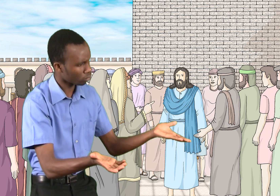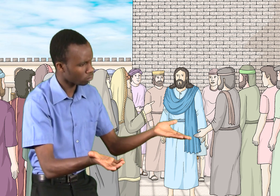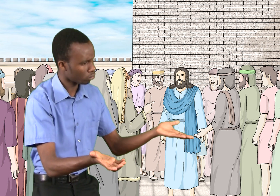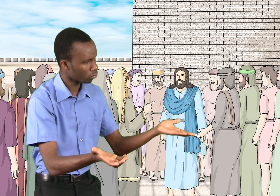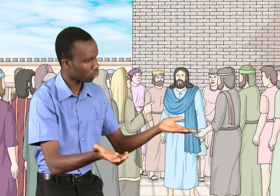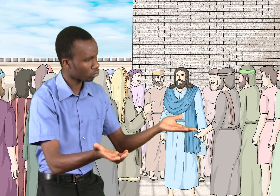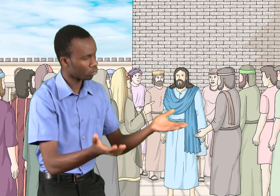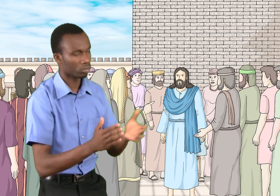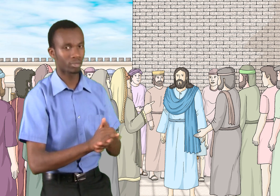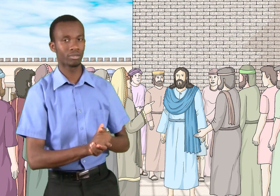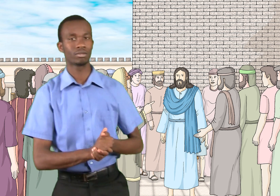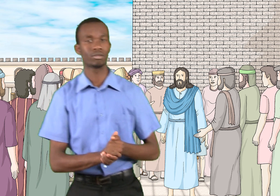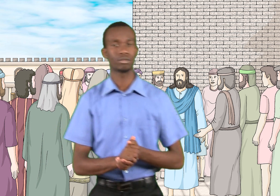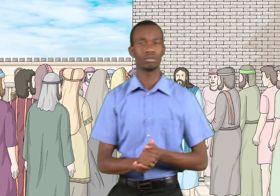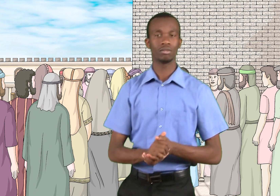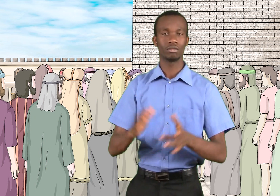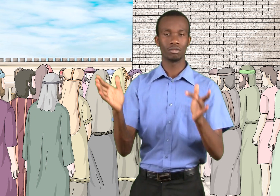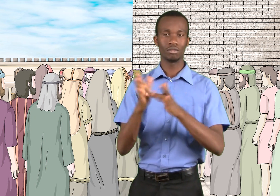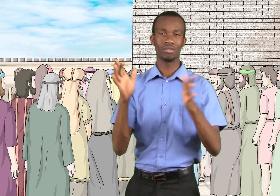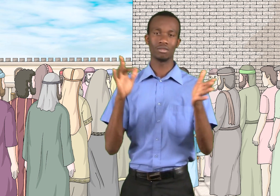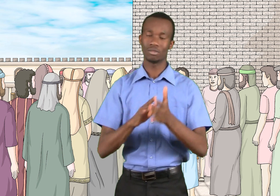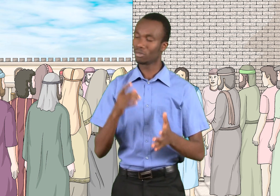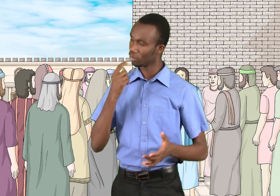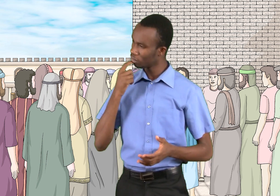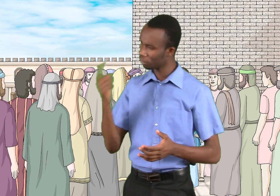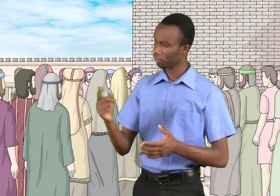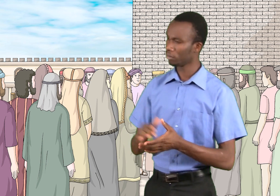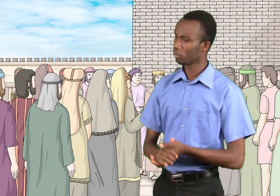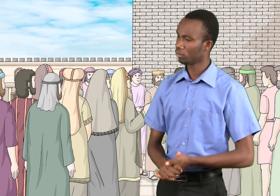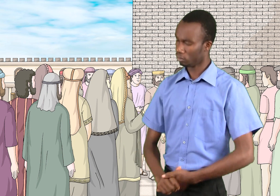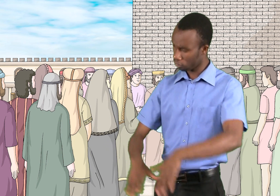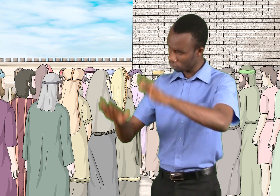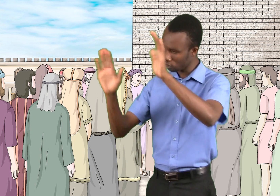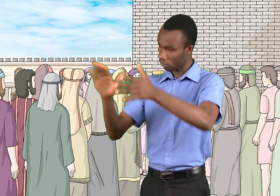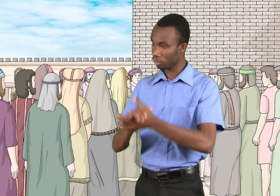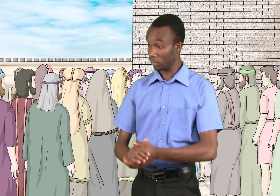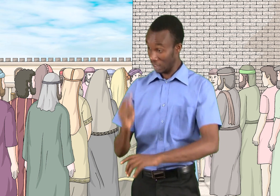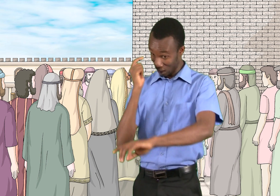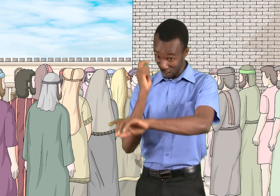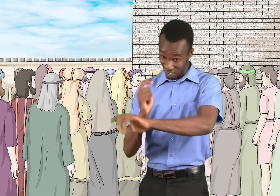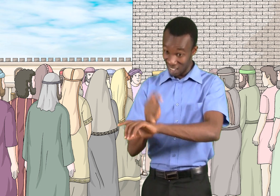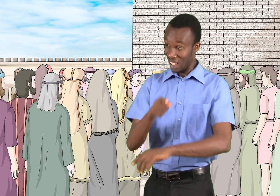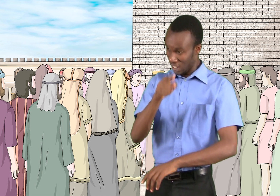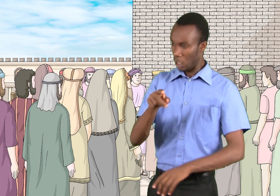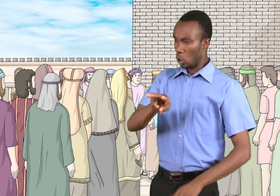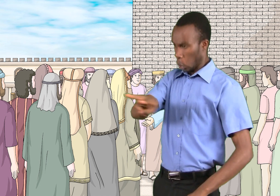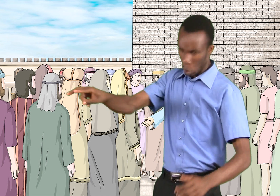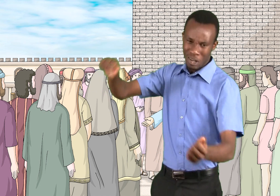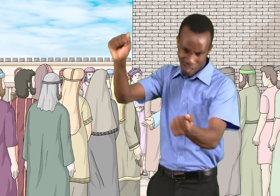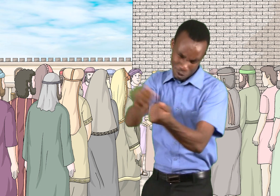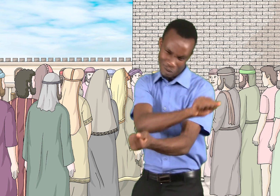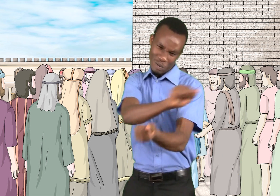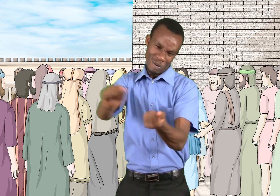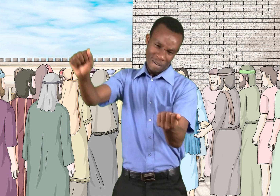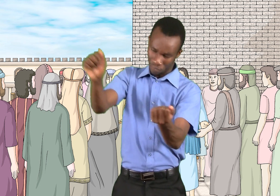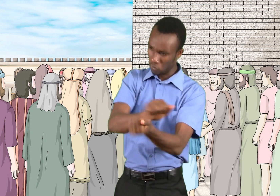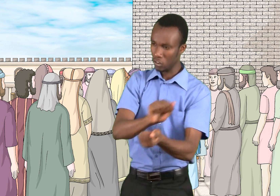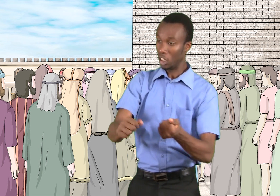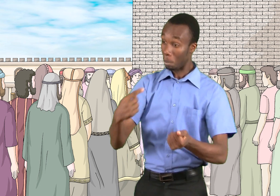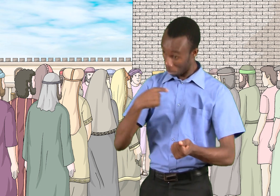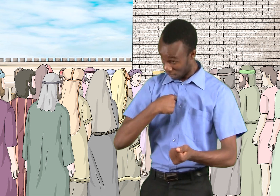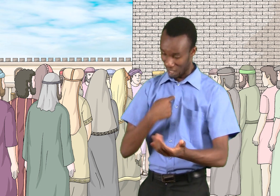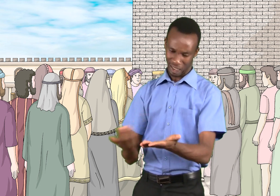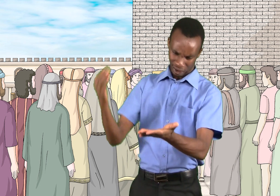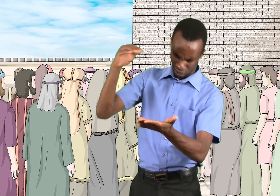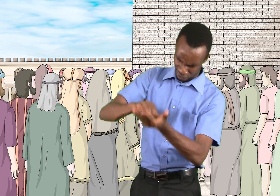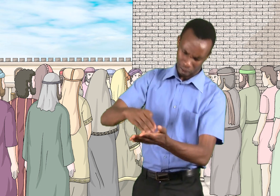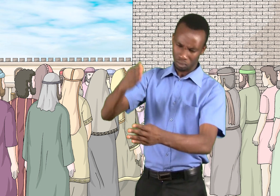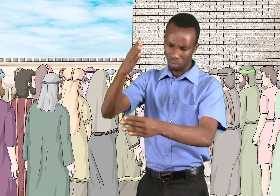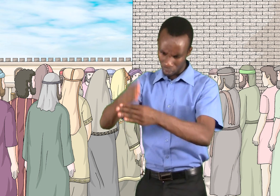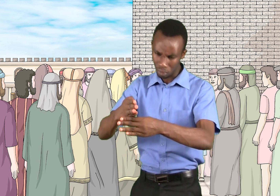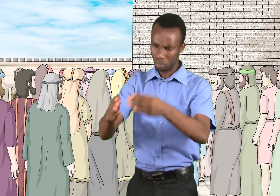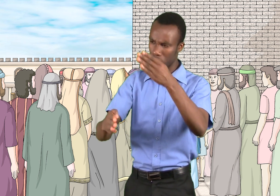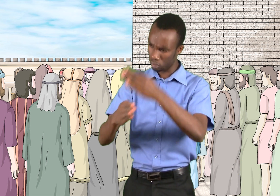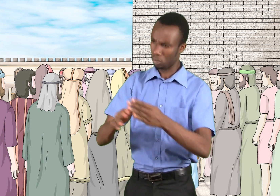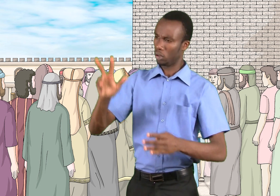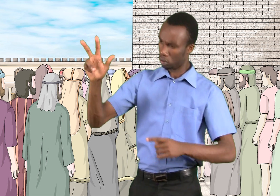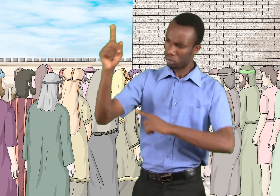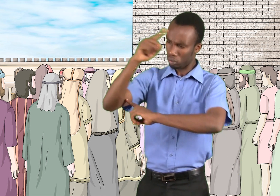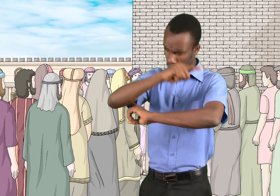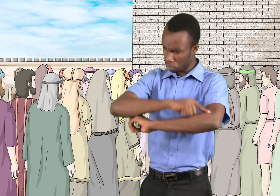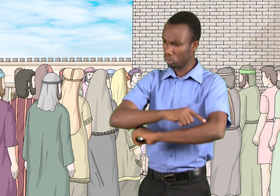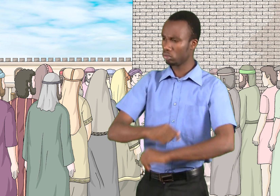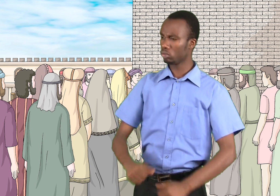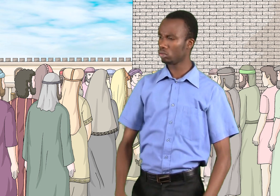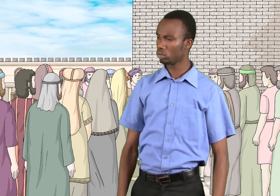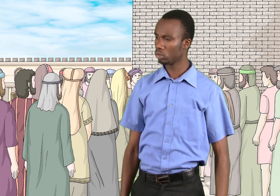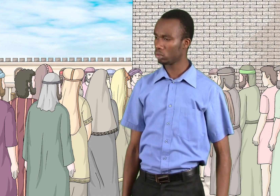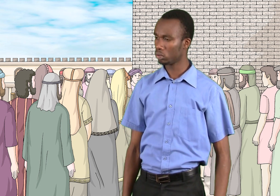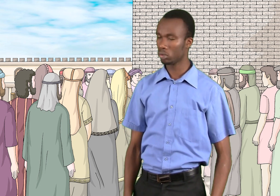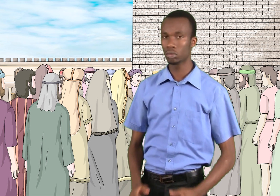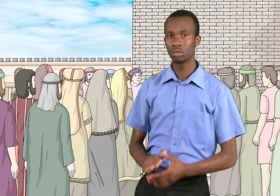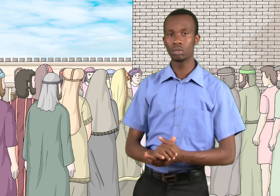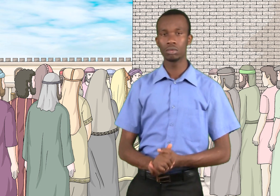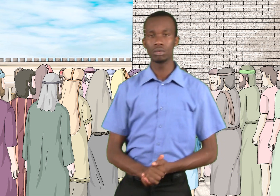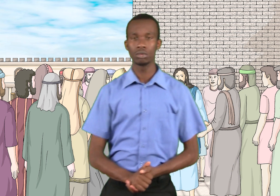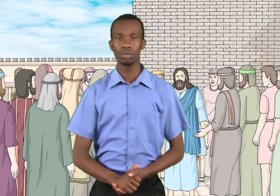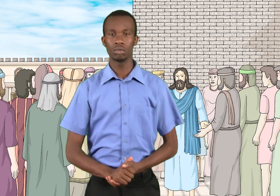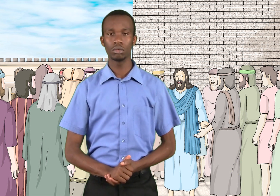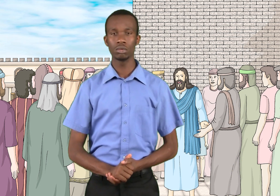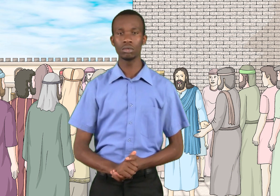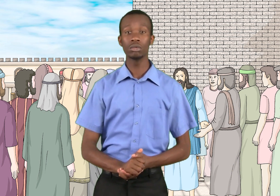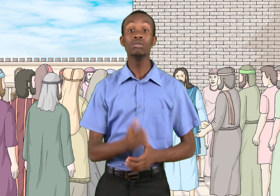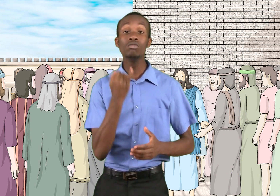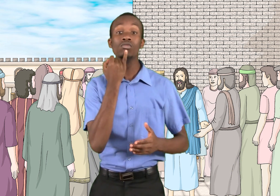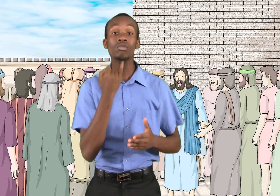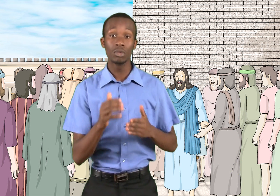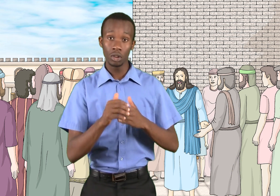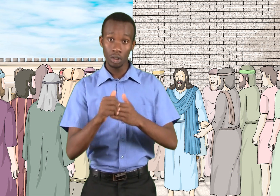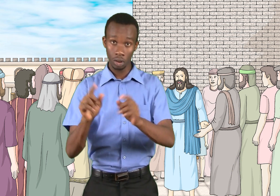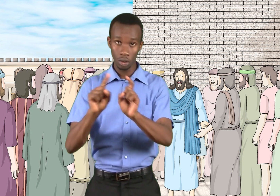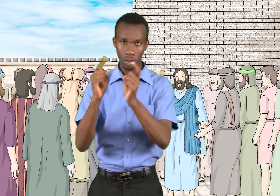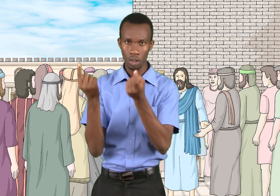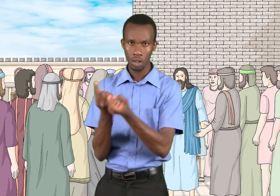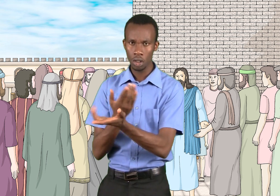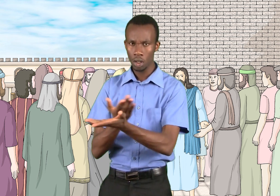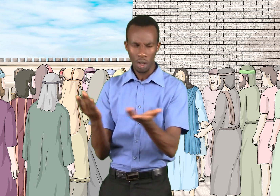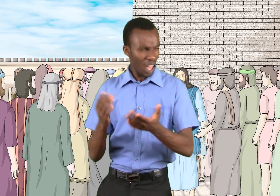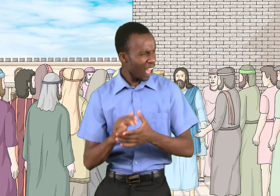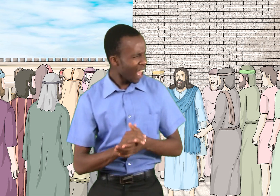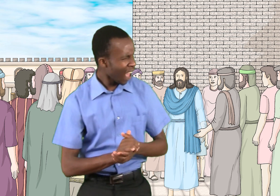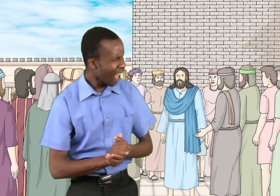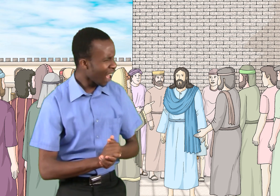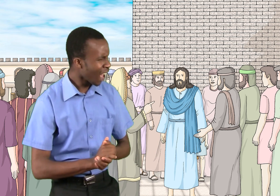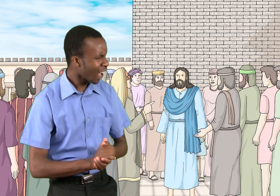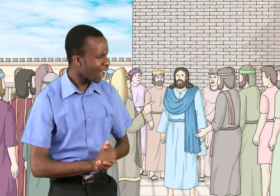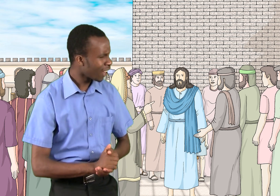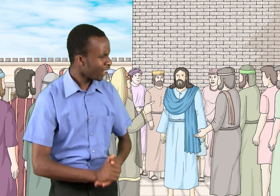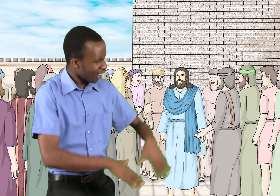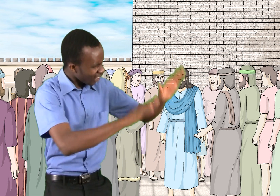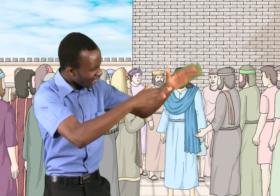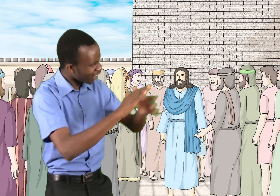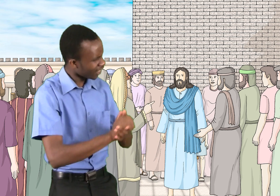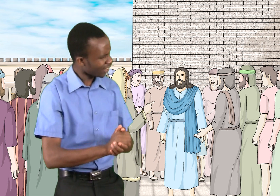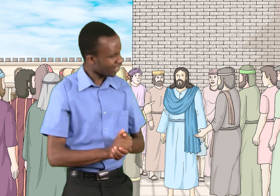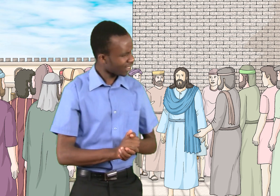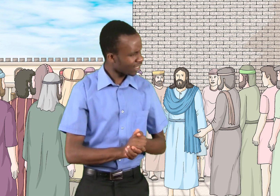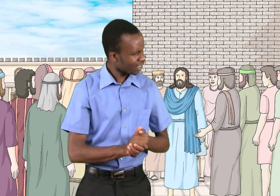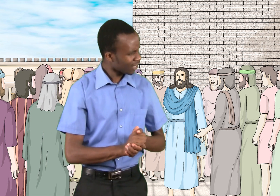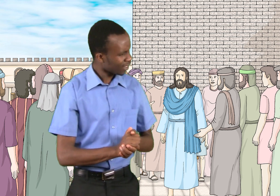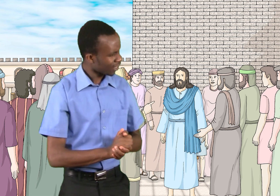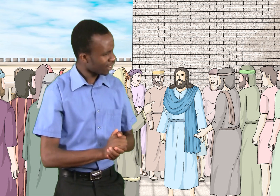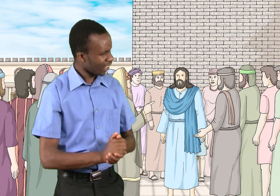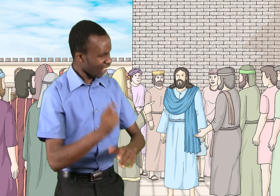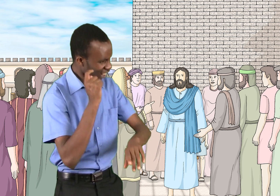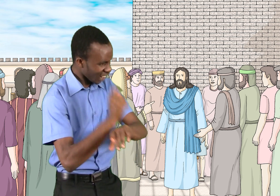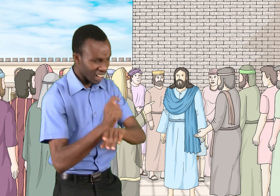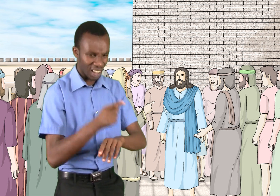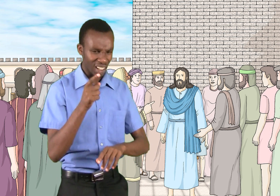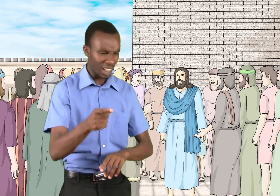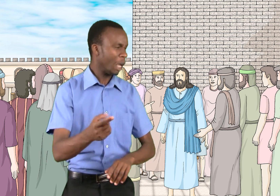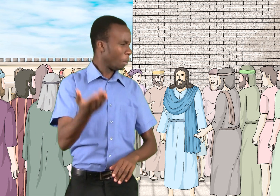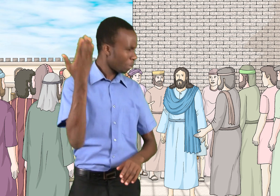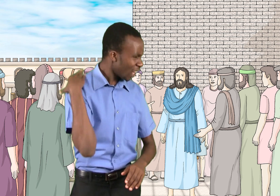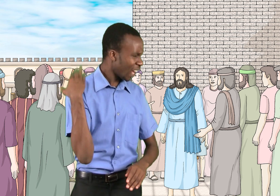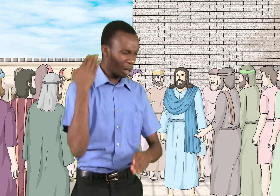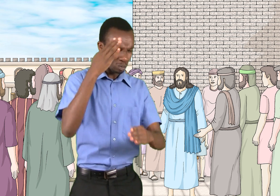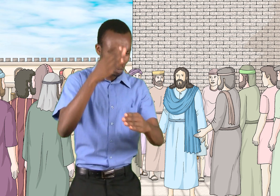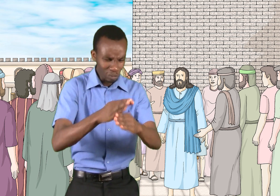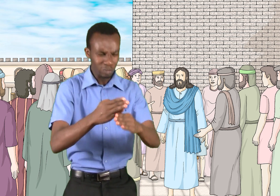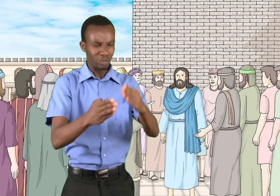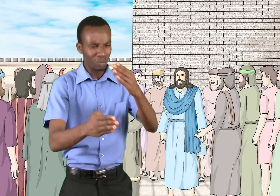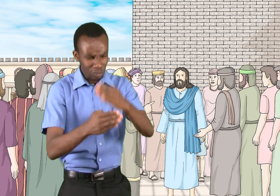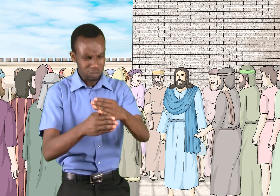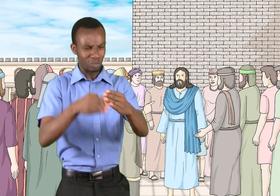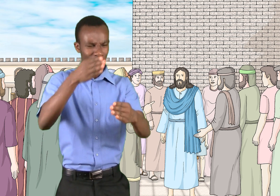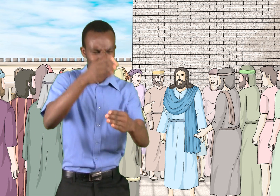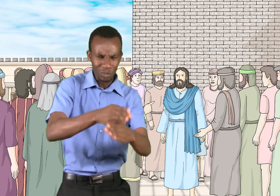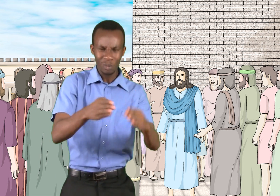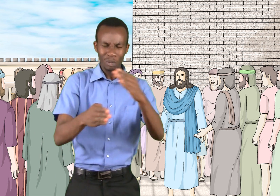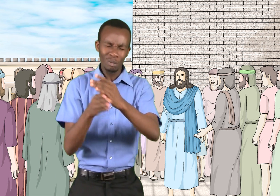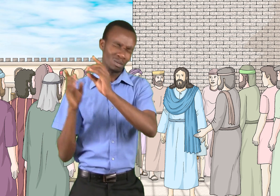Jesus answered, “Destroy this temple, and in three days I will raise it up again.”